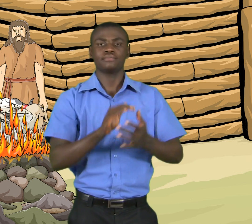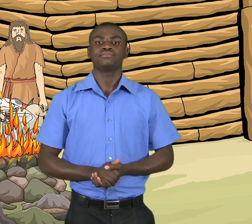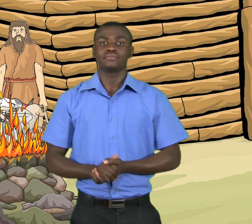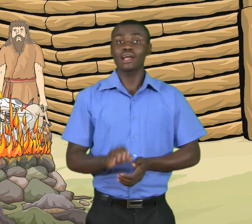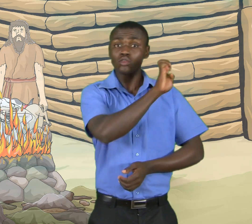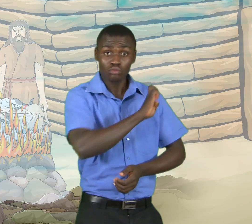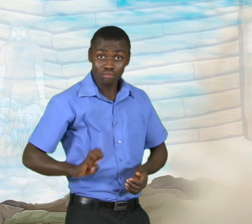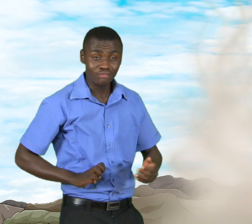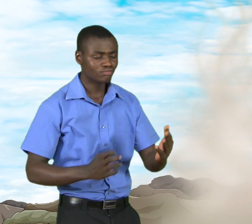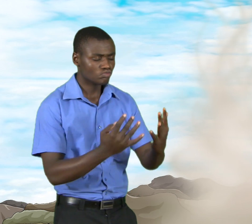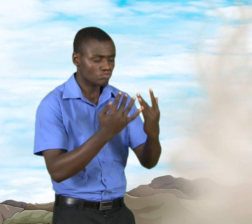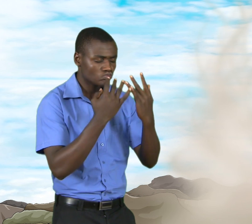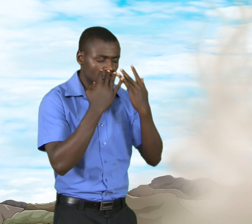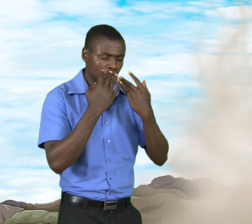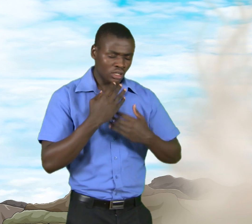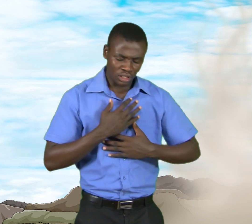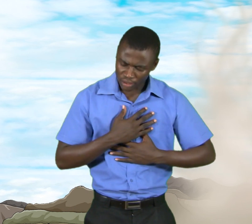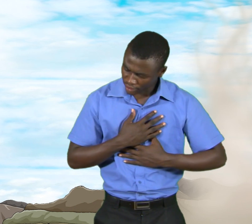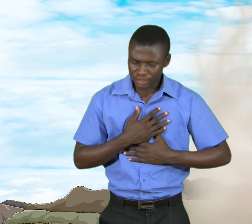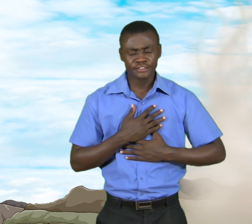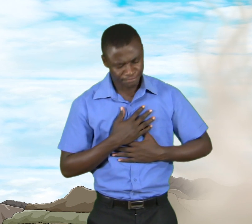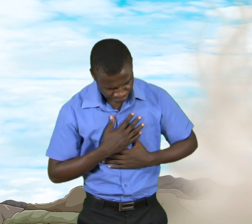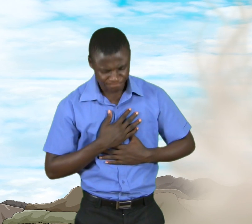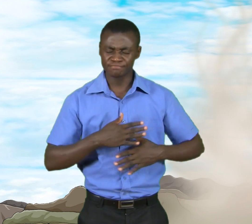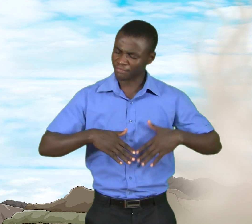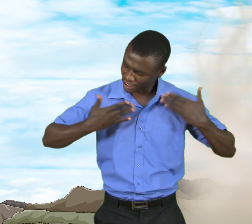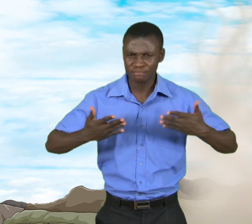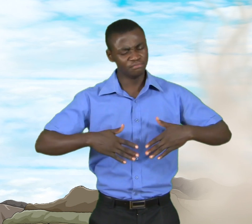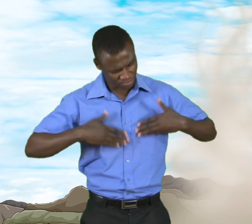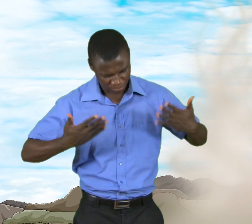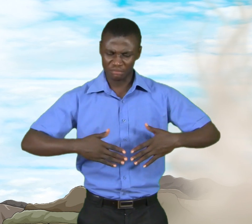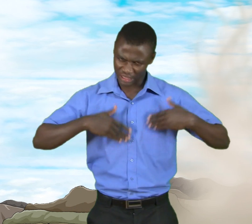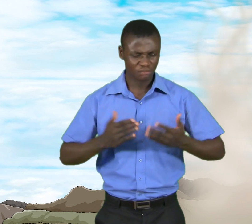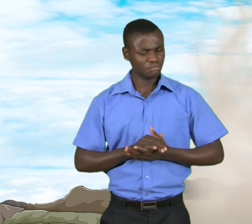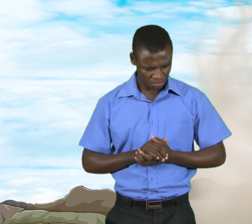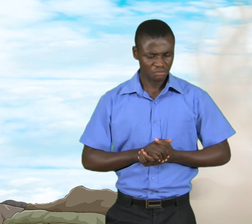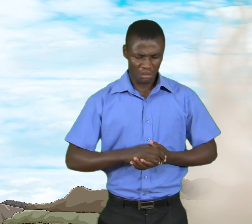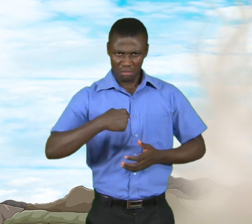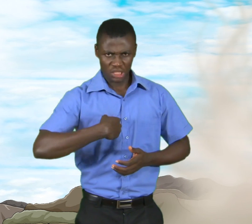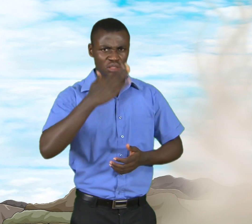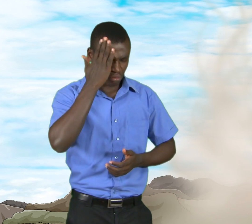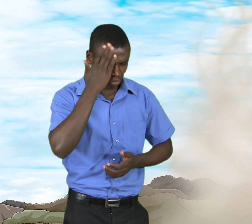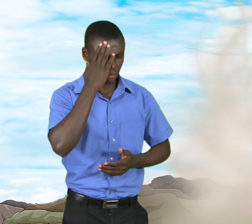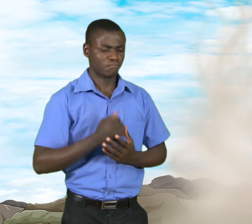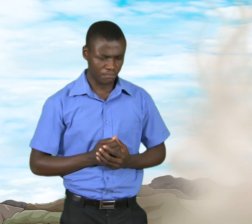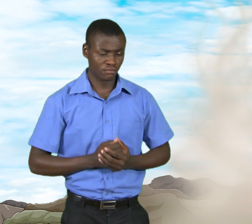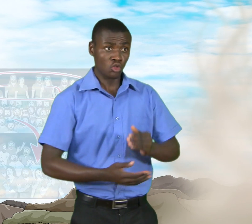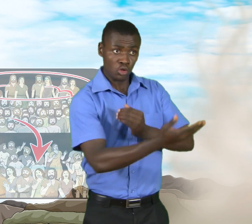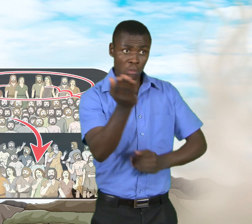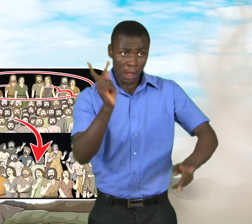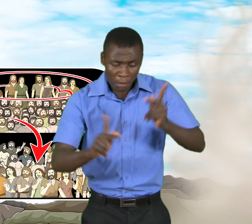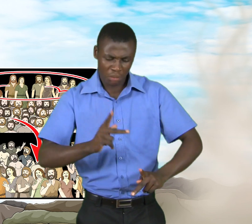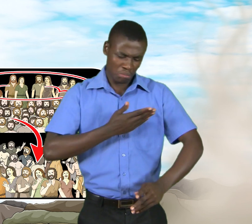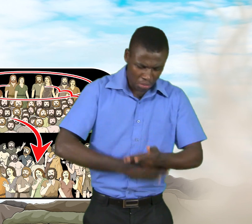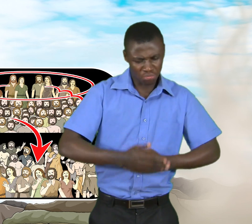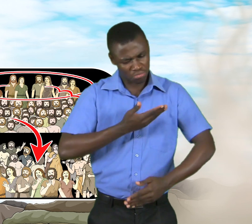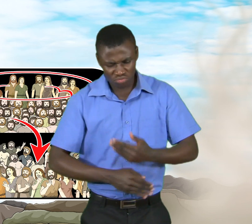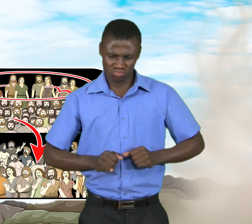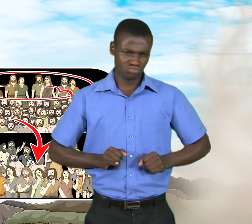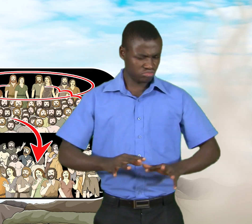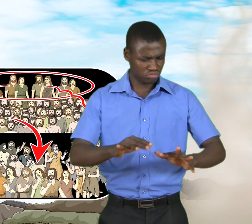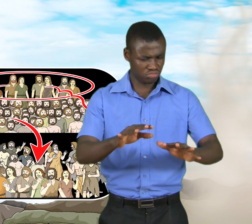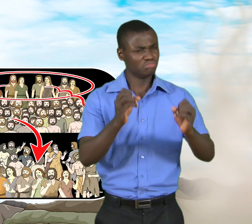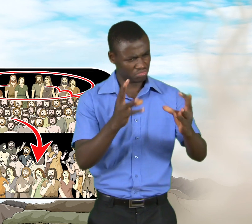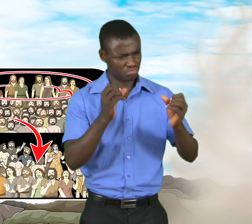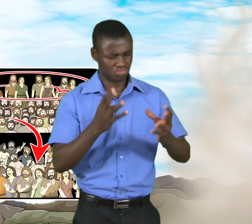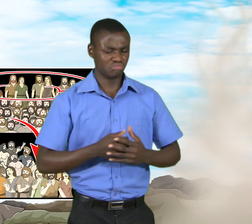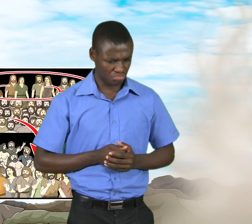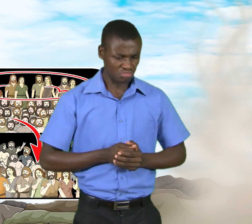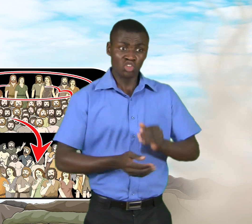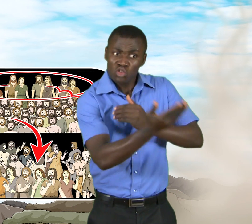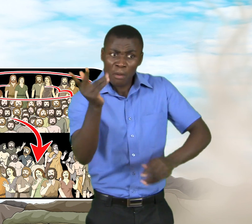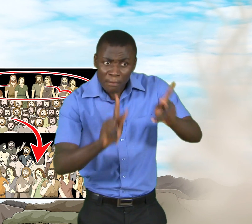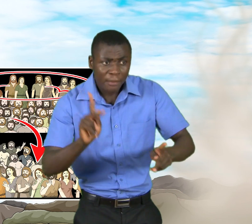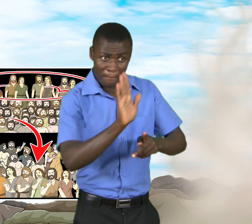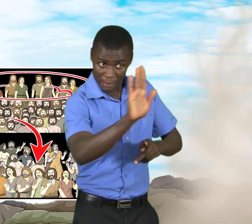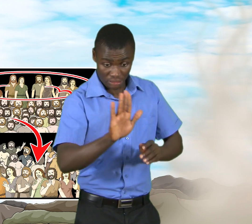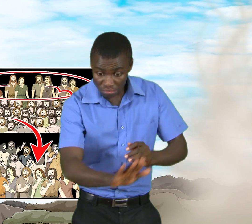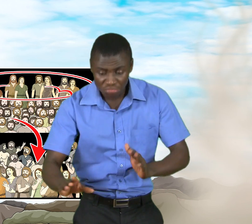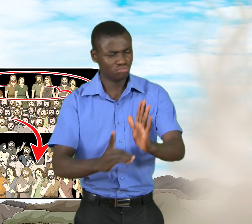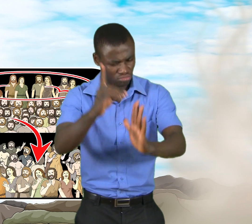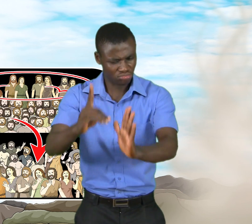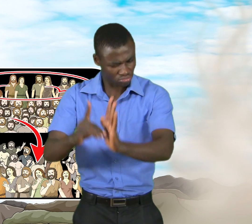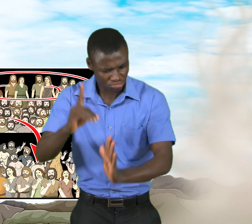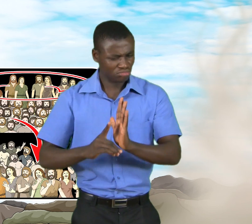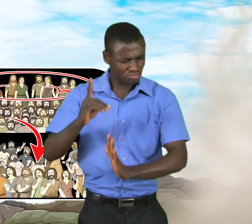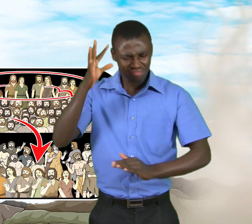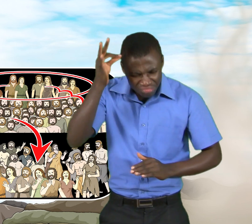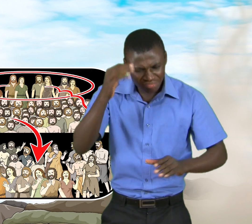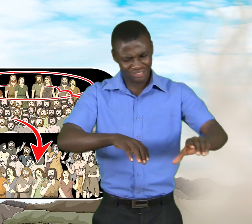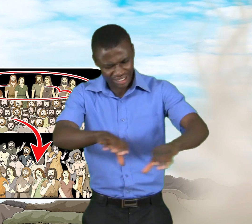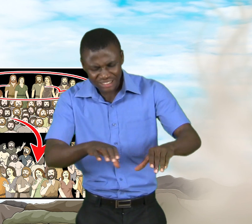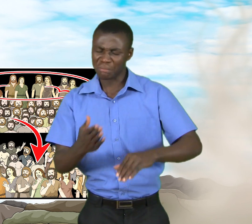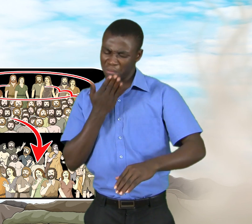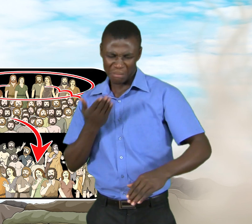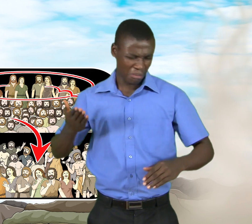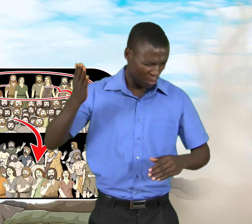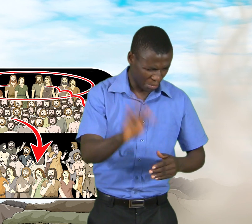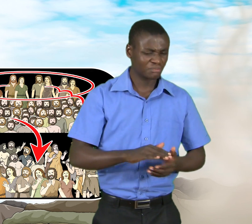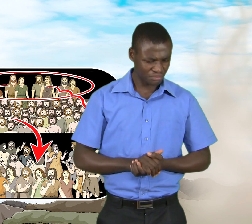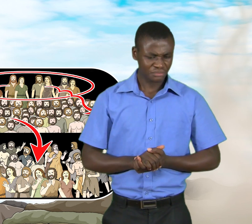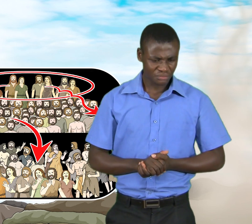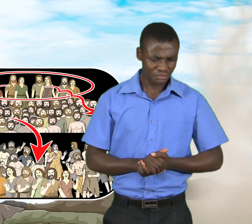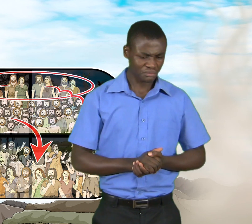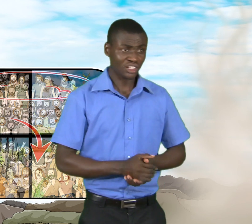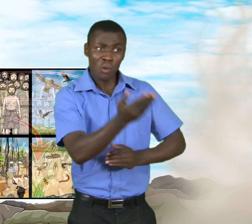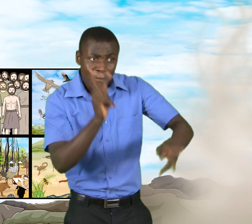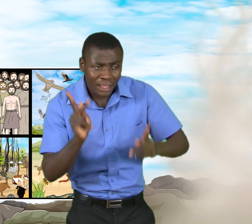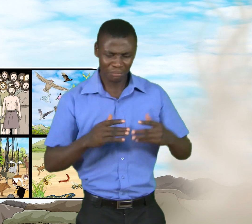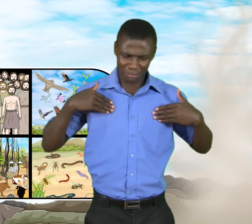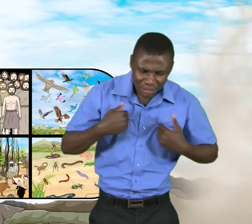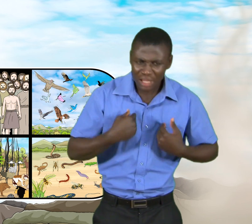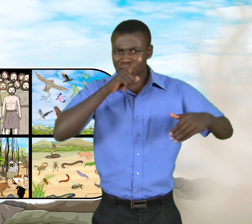When the LORD smelled the pleasing aroma, He said in His heart, “Never again will I curse the ground because of man, even though every inclination of his heart is evil from his youth.